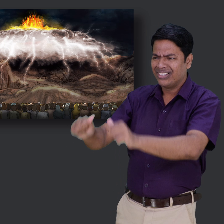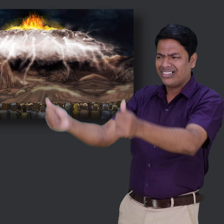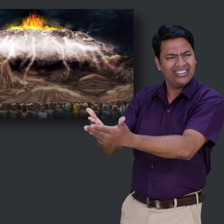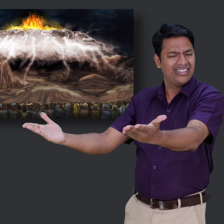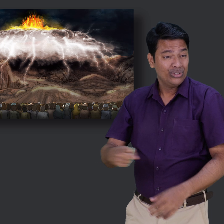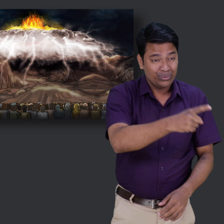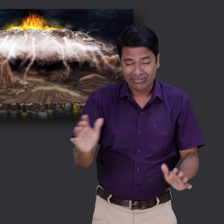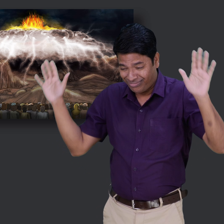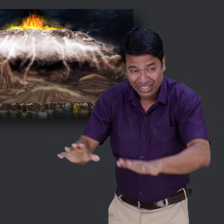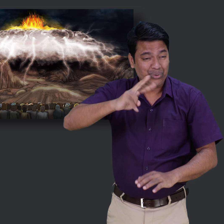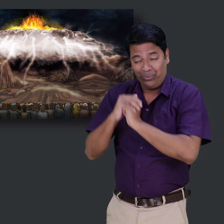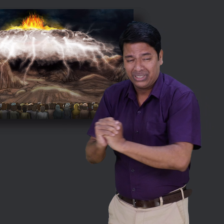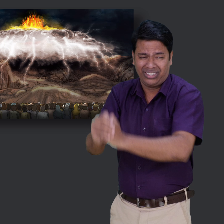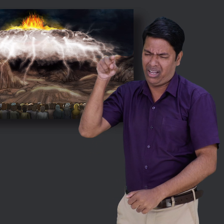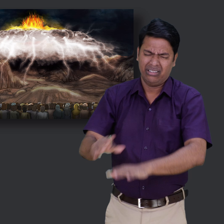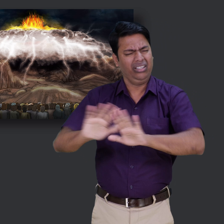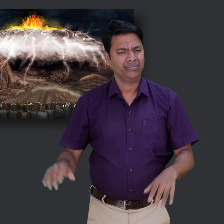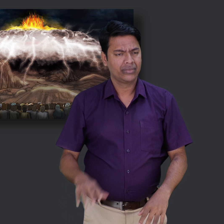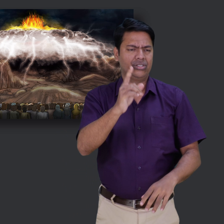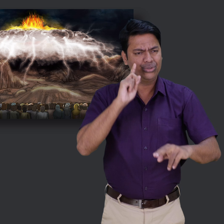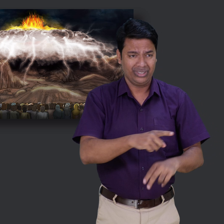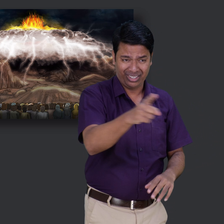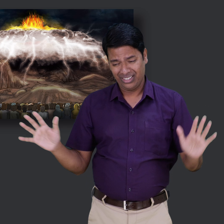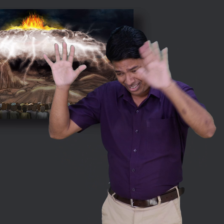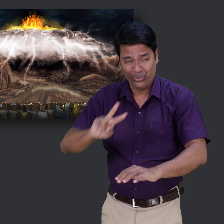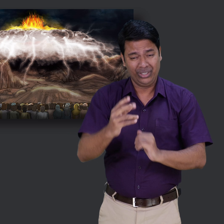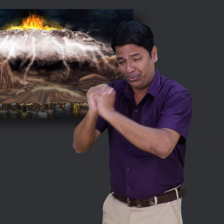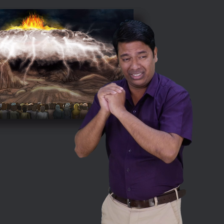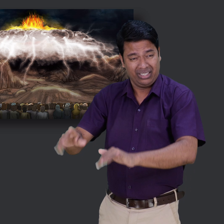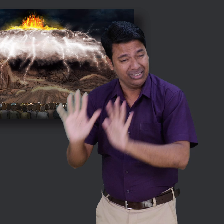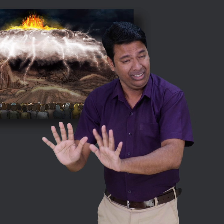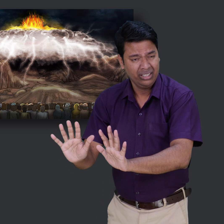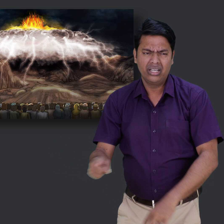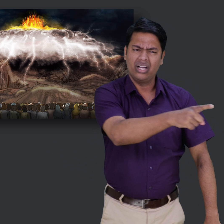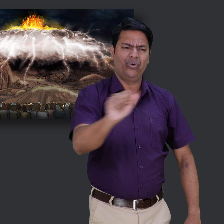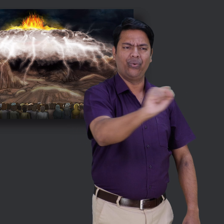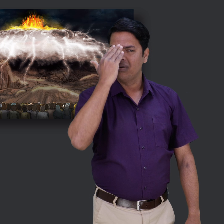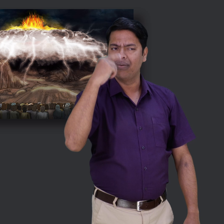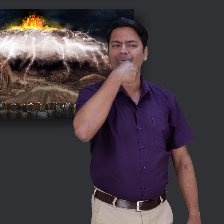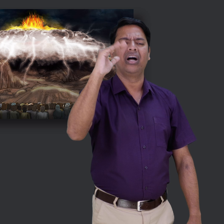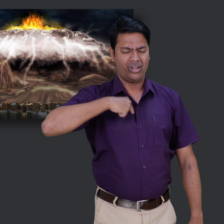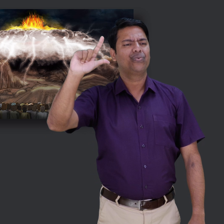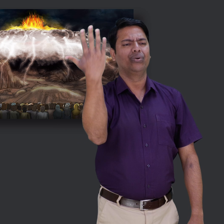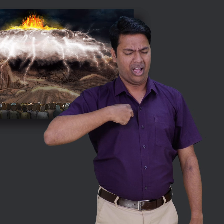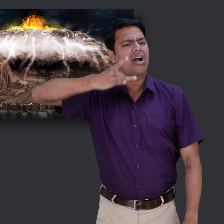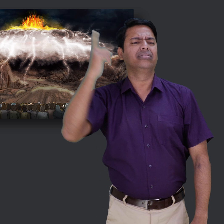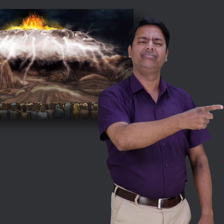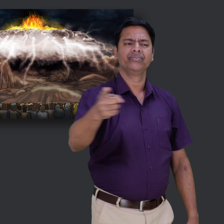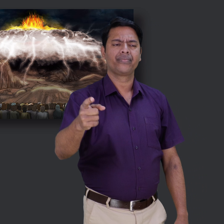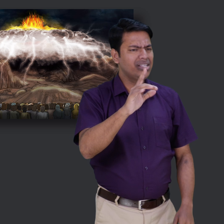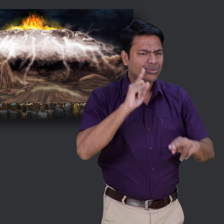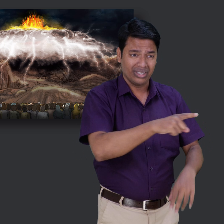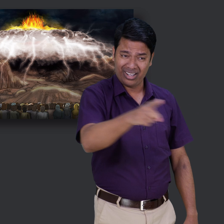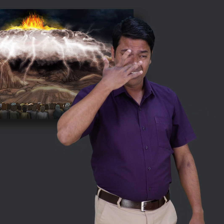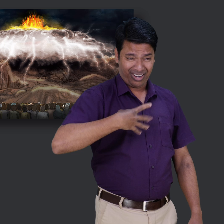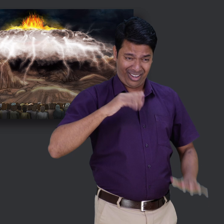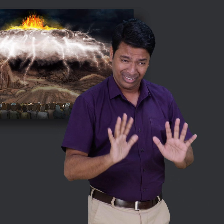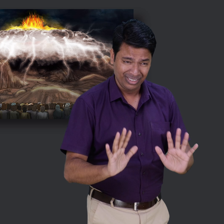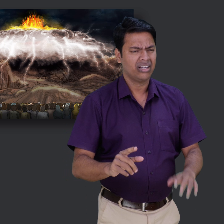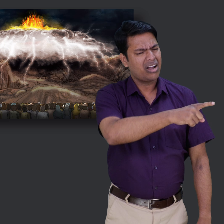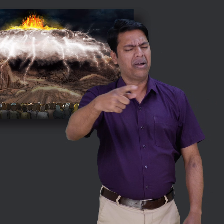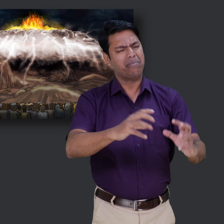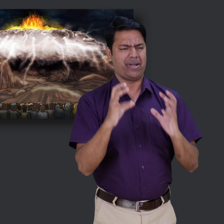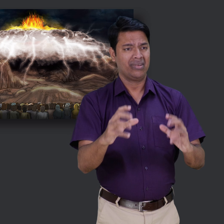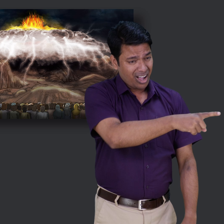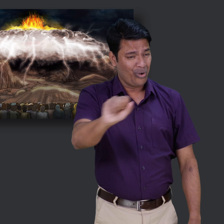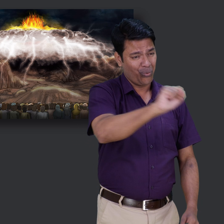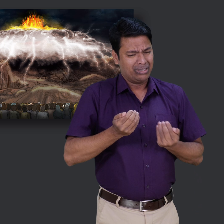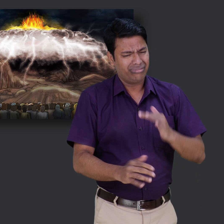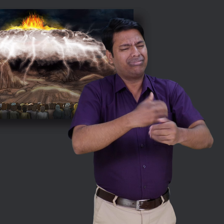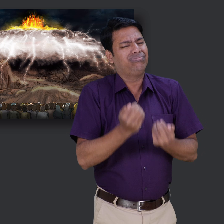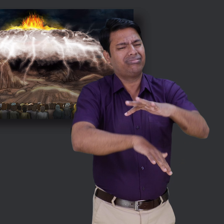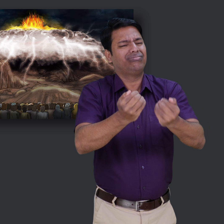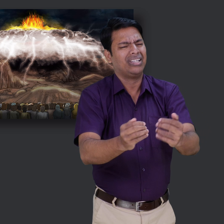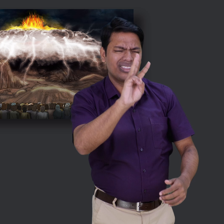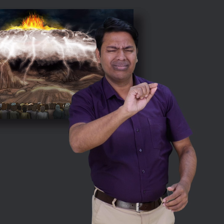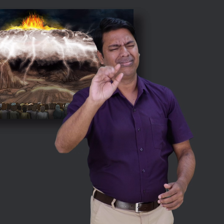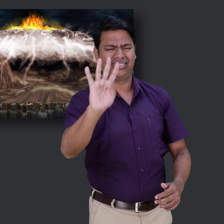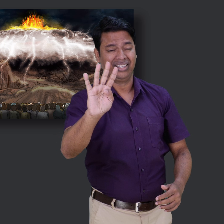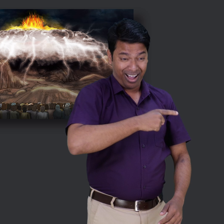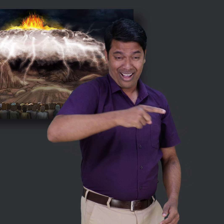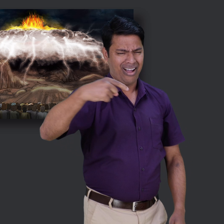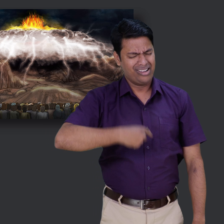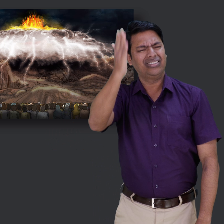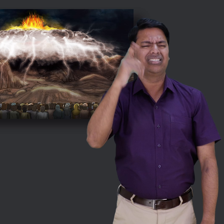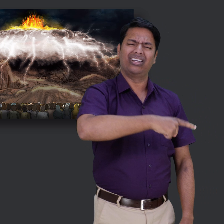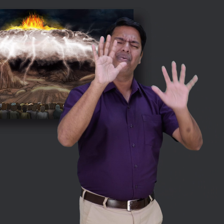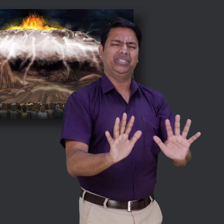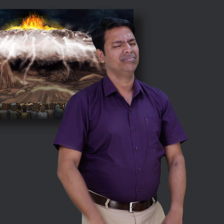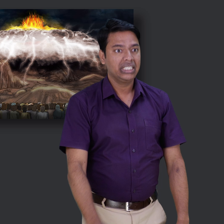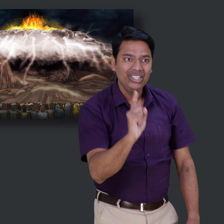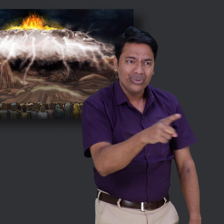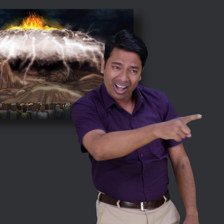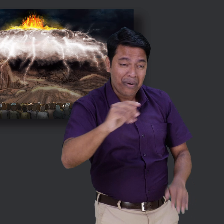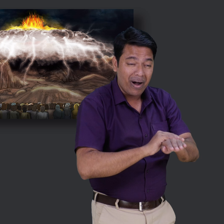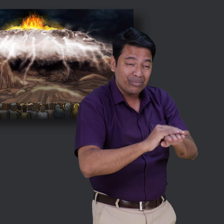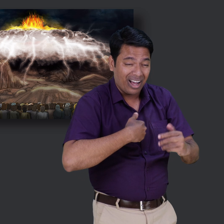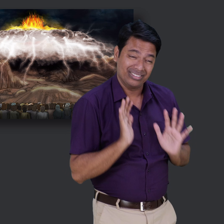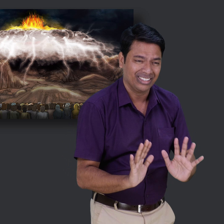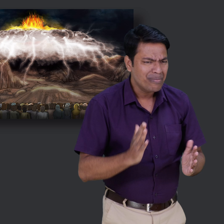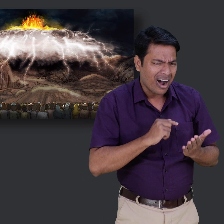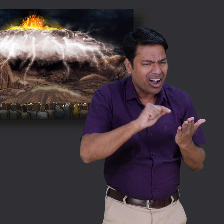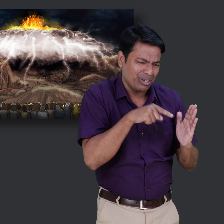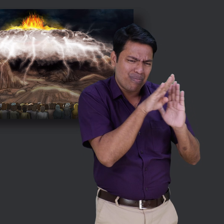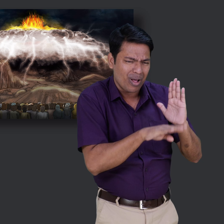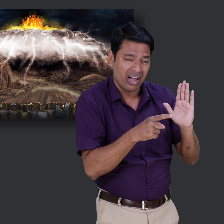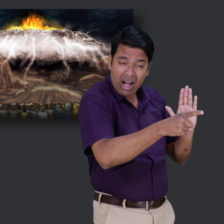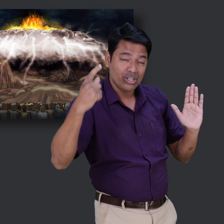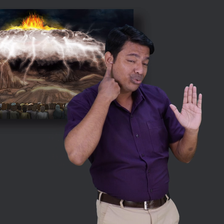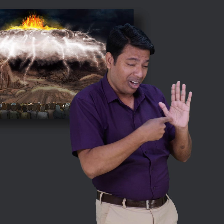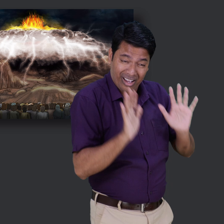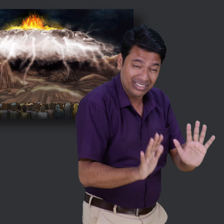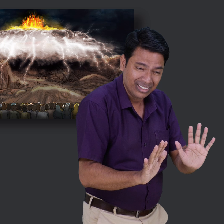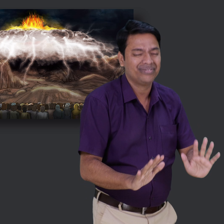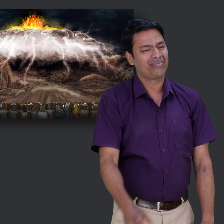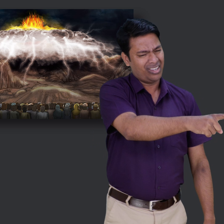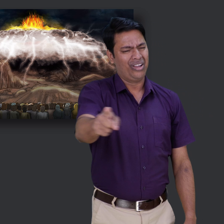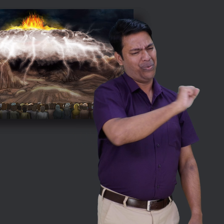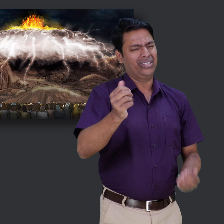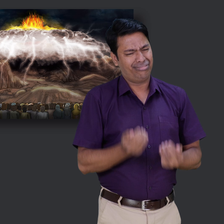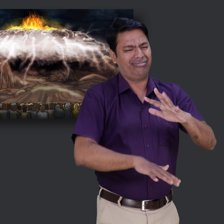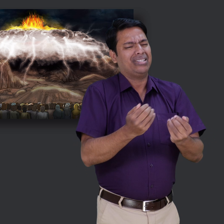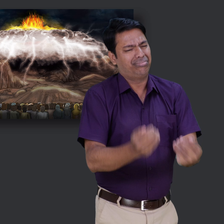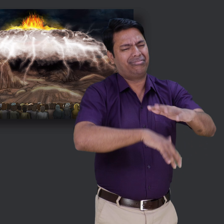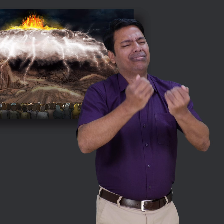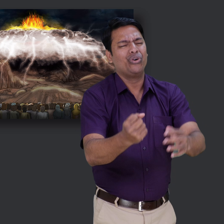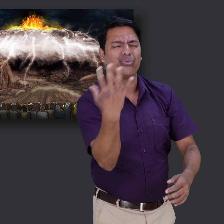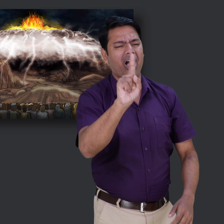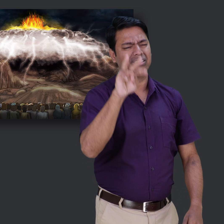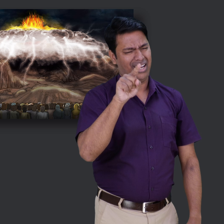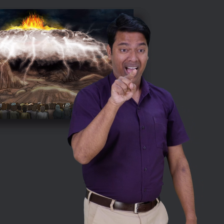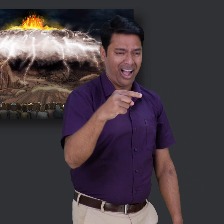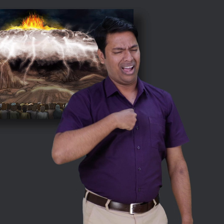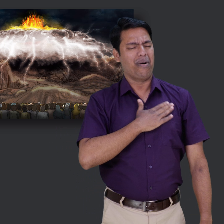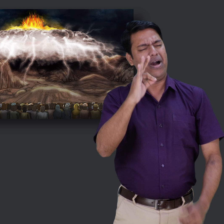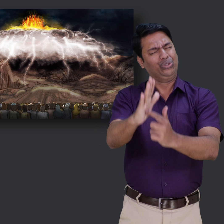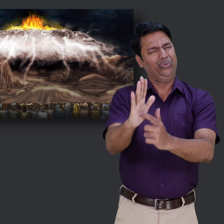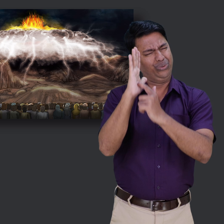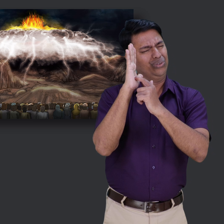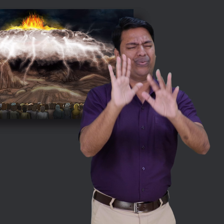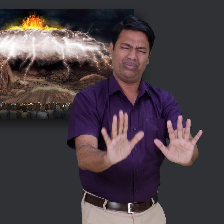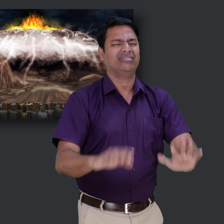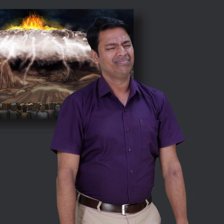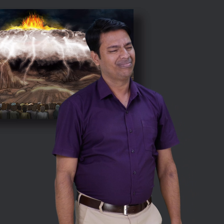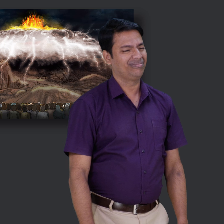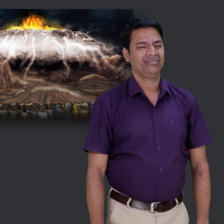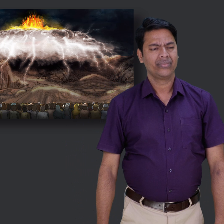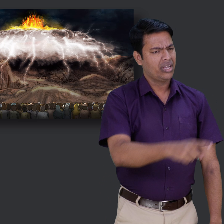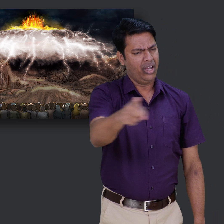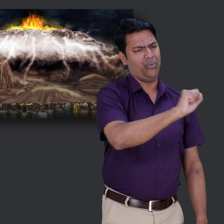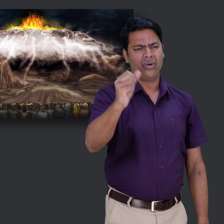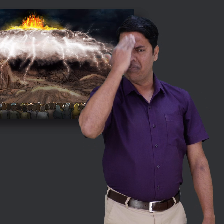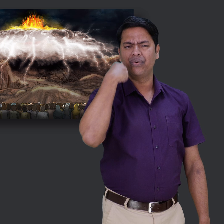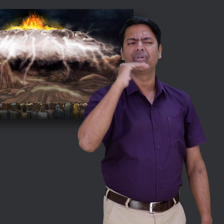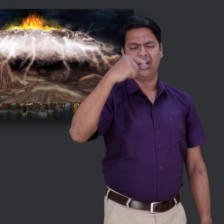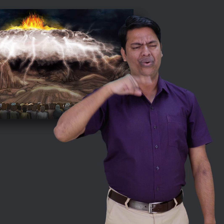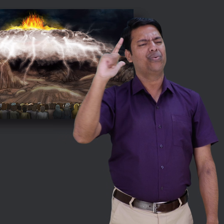for I, the LORD your God, am a jealous God, visiting the iniquity of the fathers on their children to the third and fourth generations of those who hate Me, but showing loving devotion to a thousand generations of those who love Me and keep My commandments.